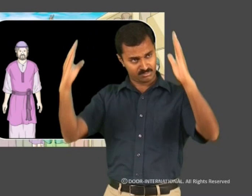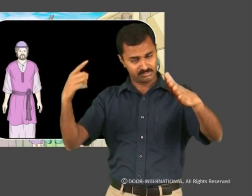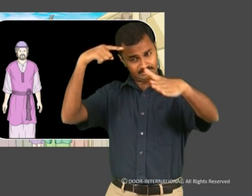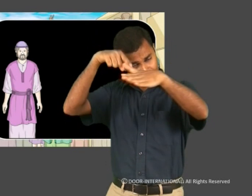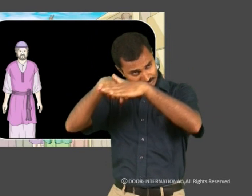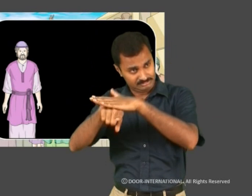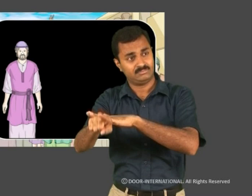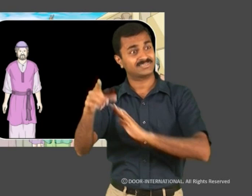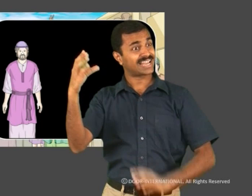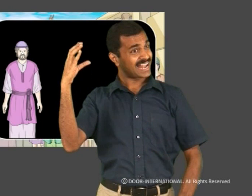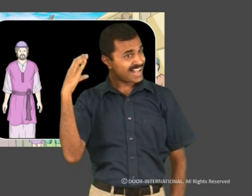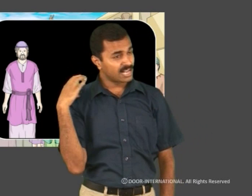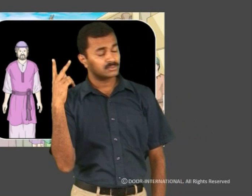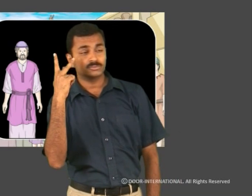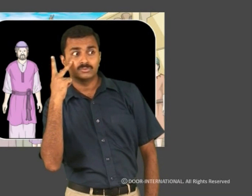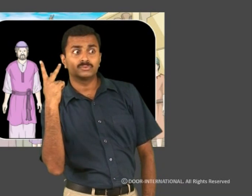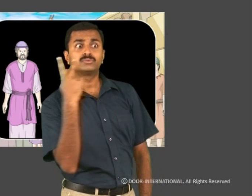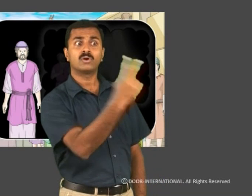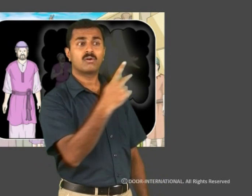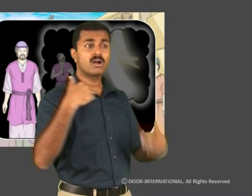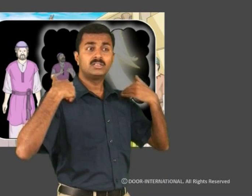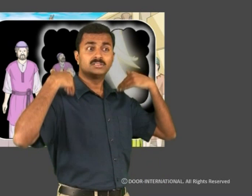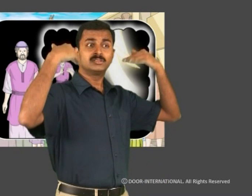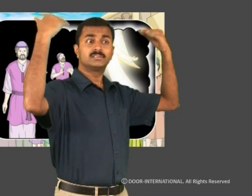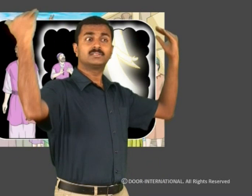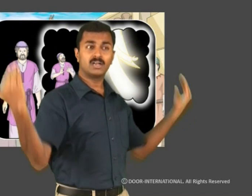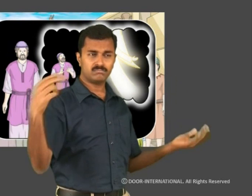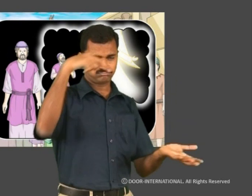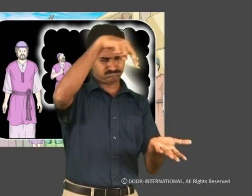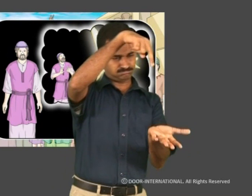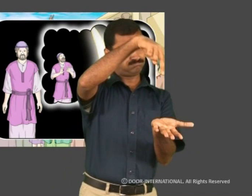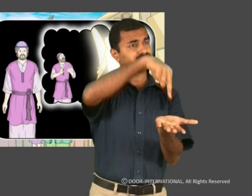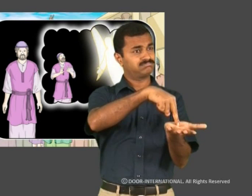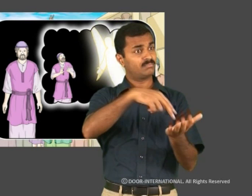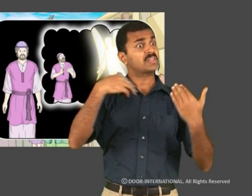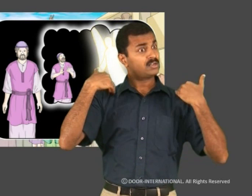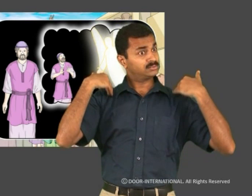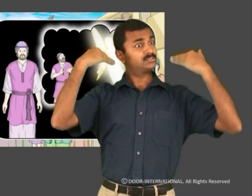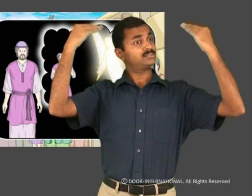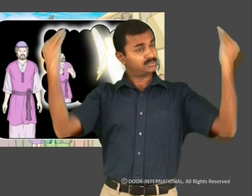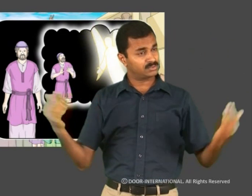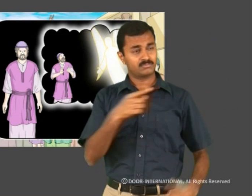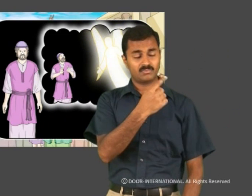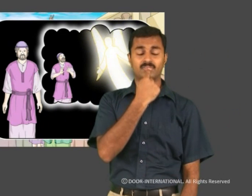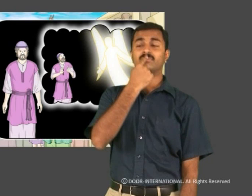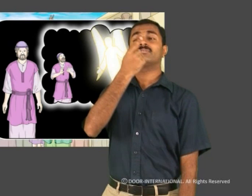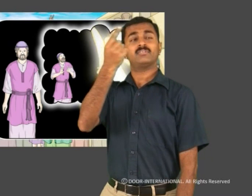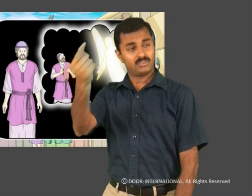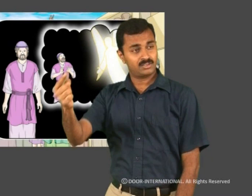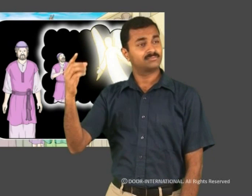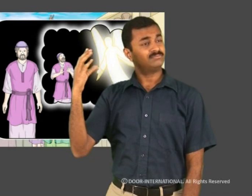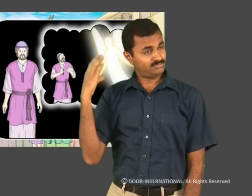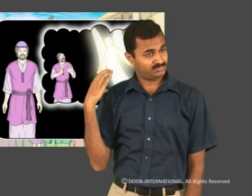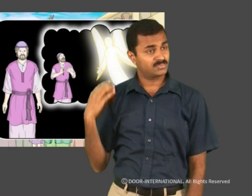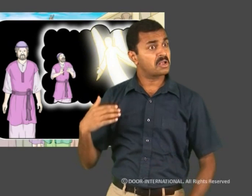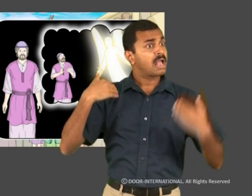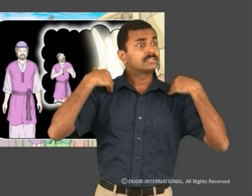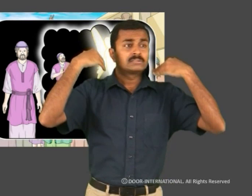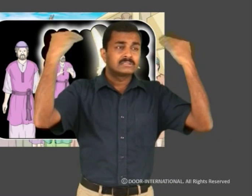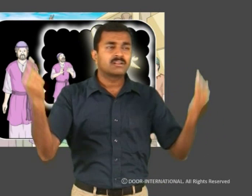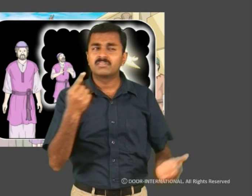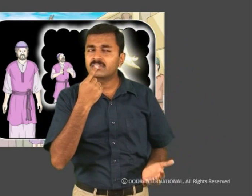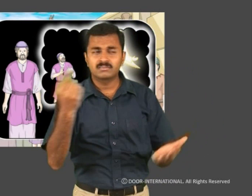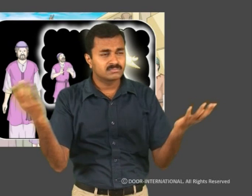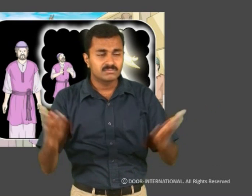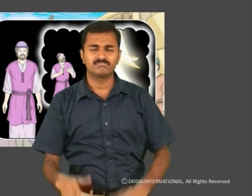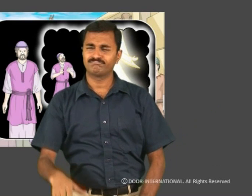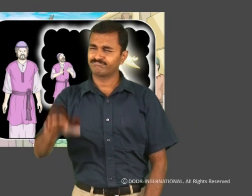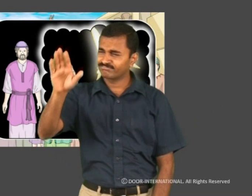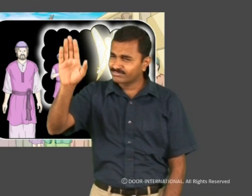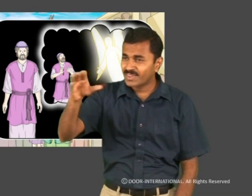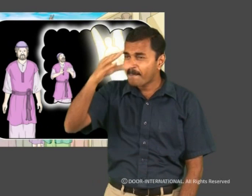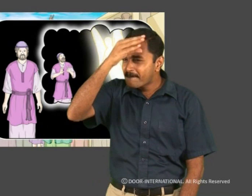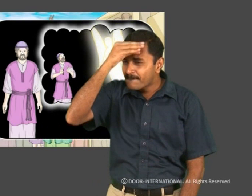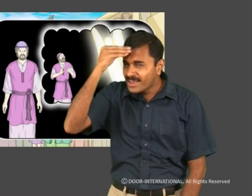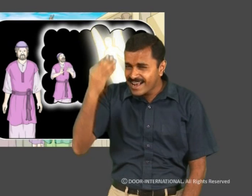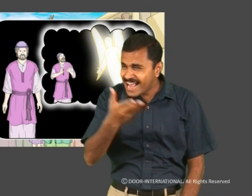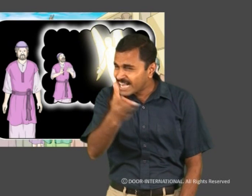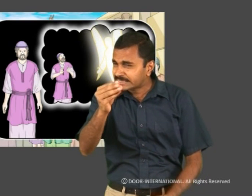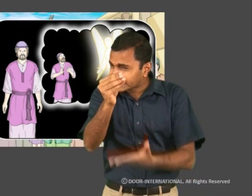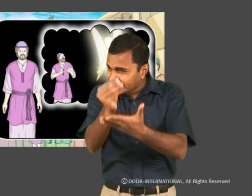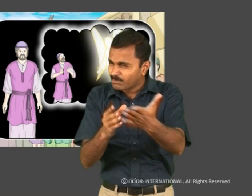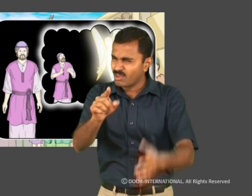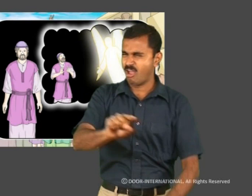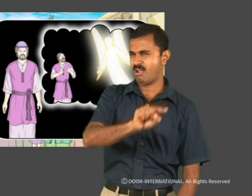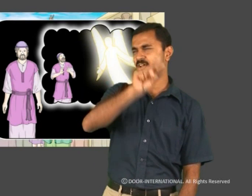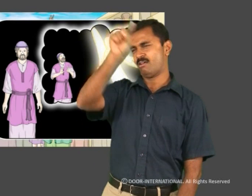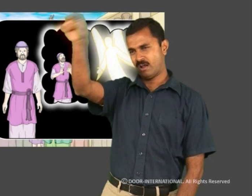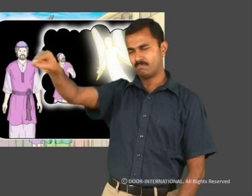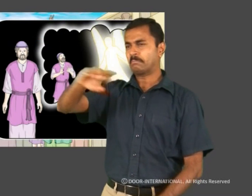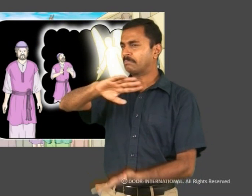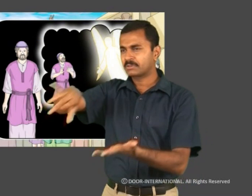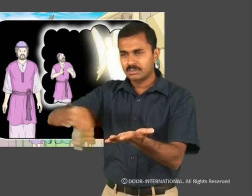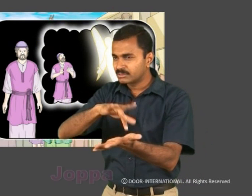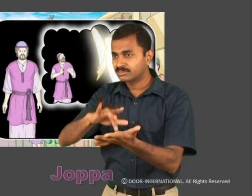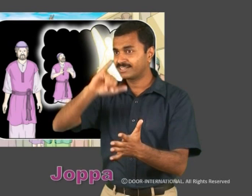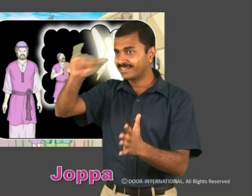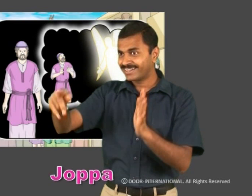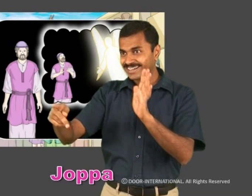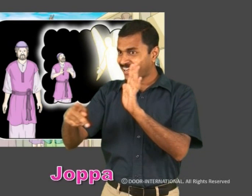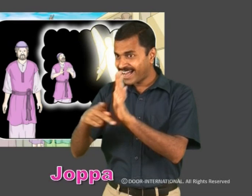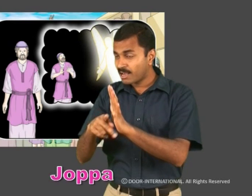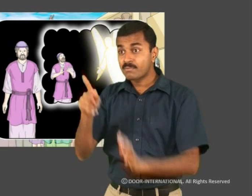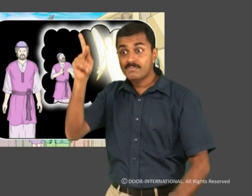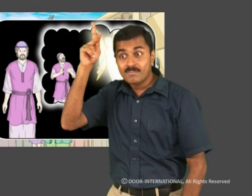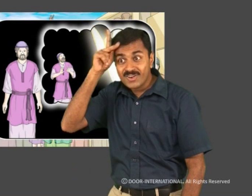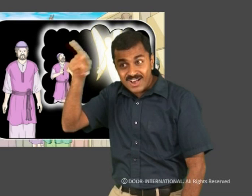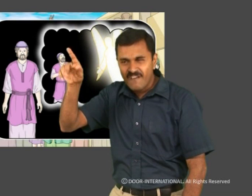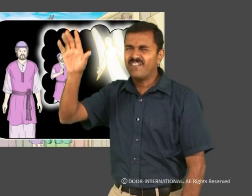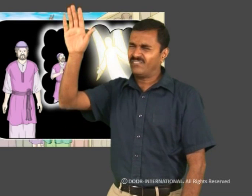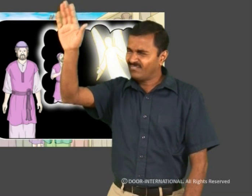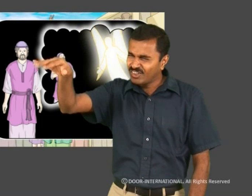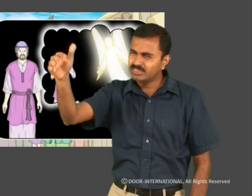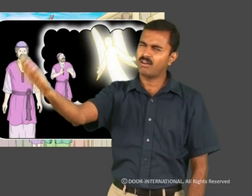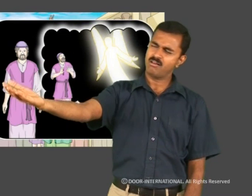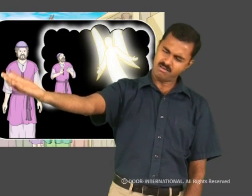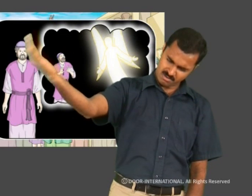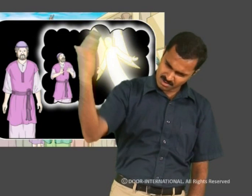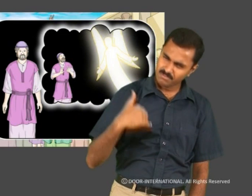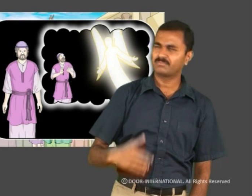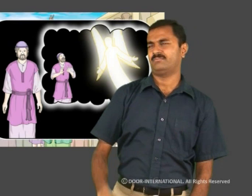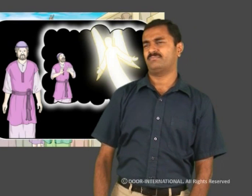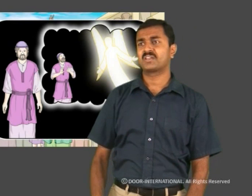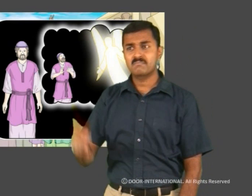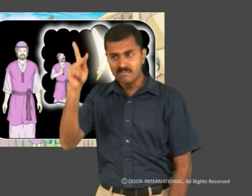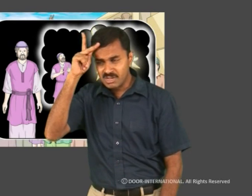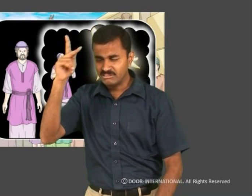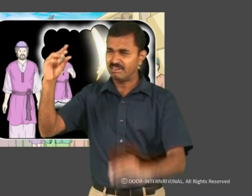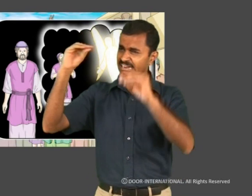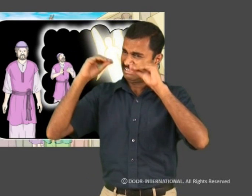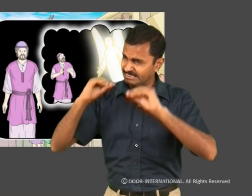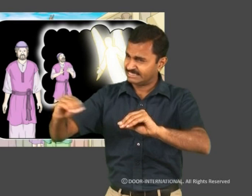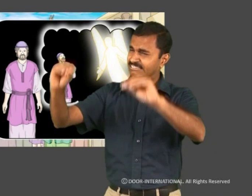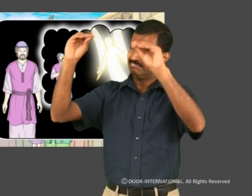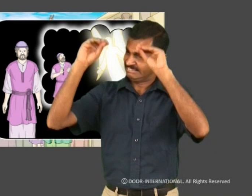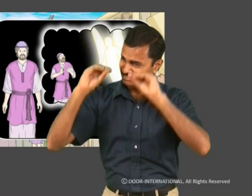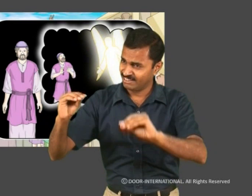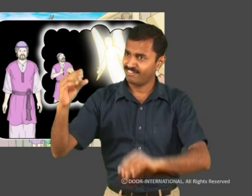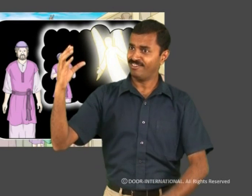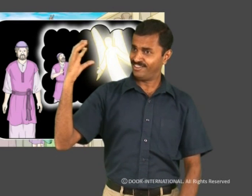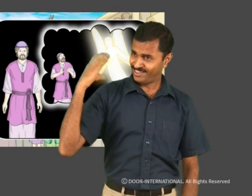He told us how he had seen an angel standing in his house and saying, ‘Send to Joppa for Simon who is called Peter.